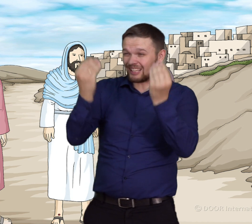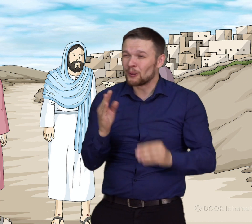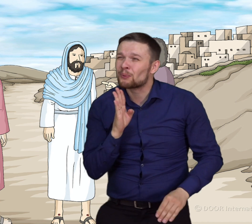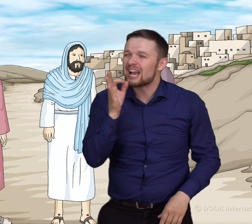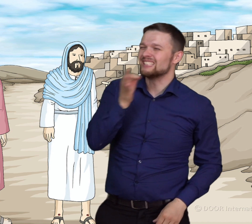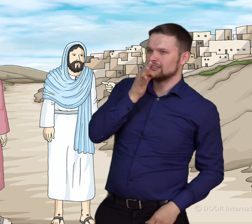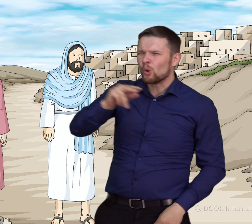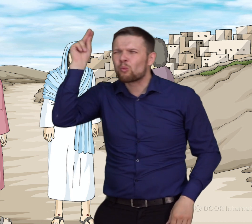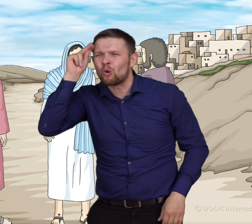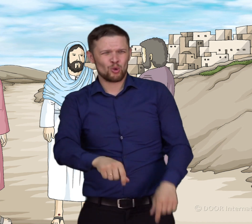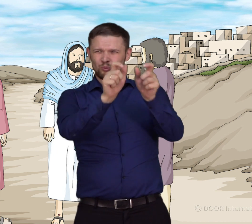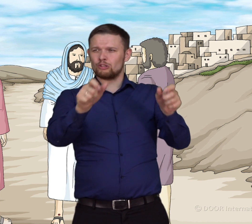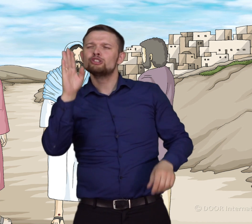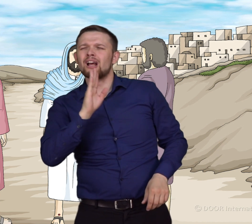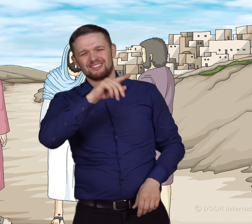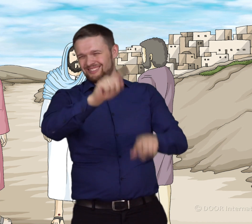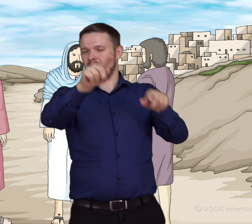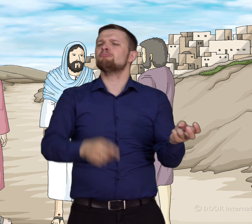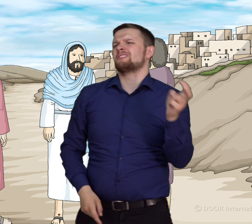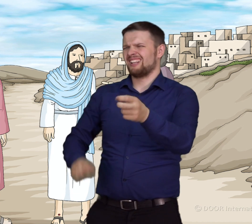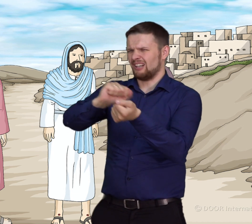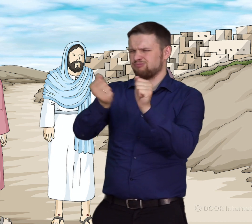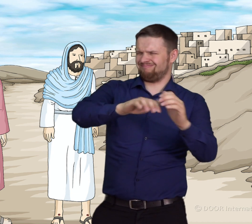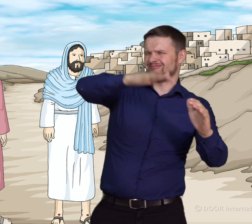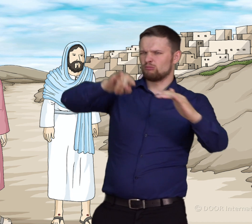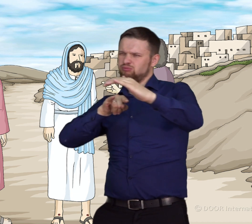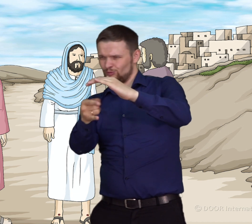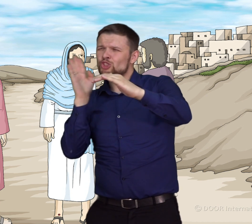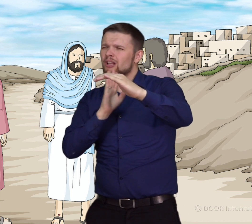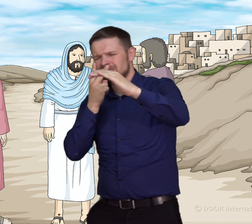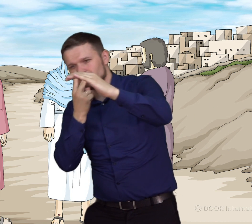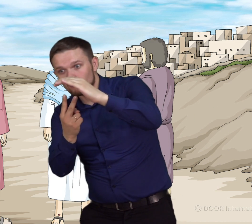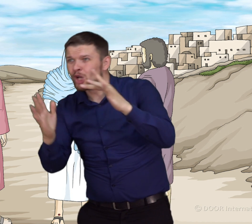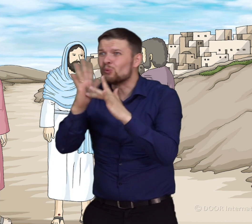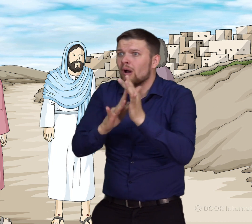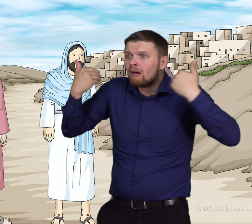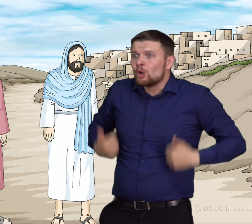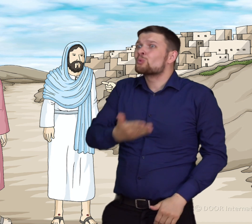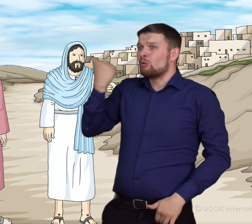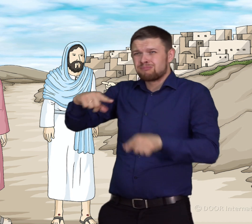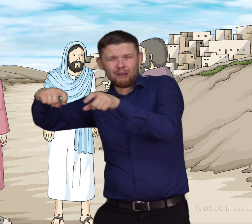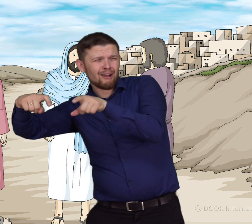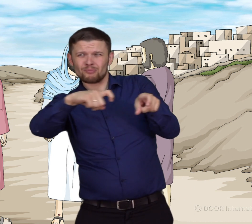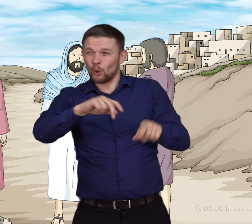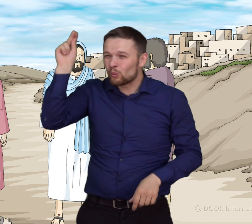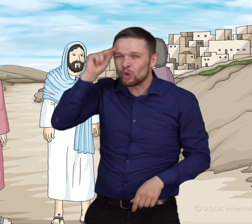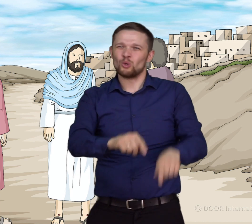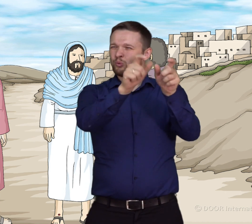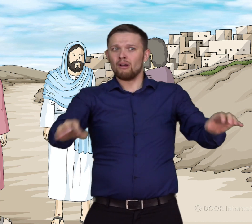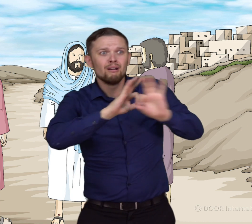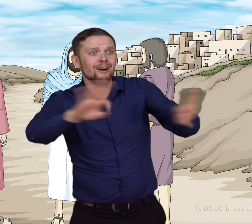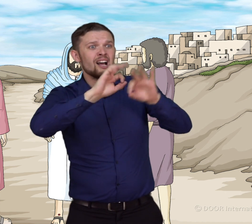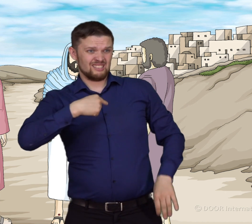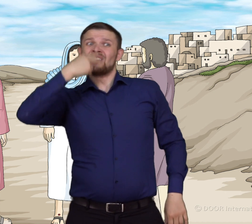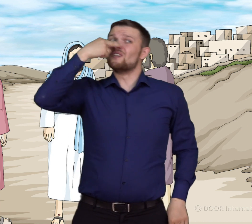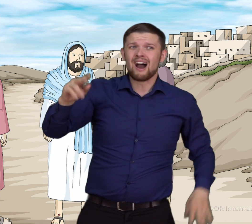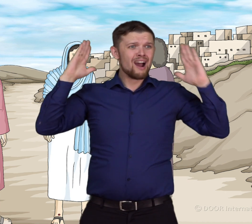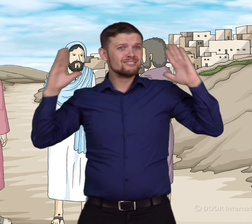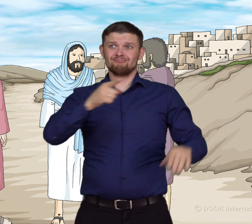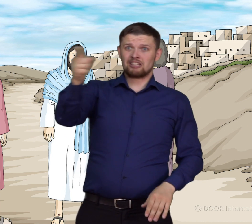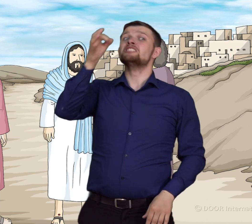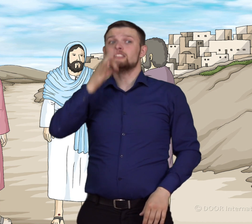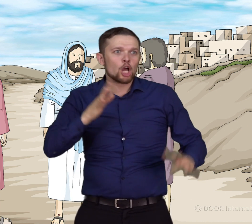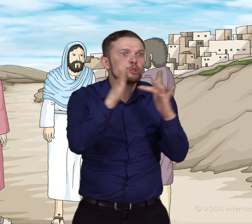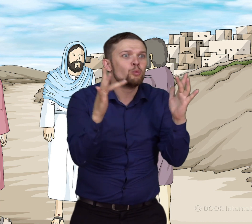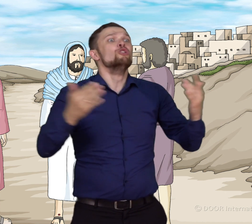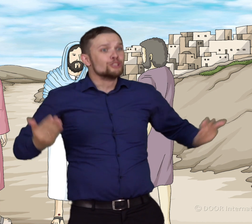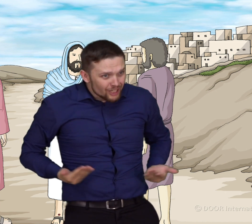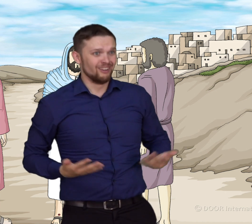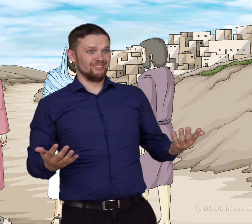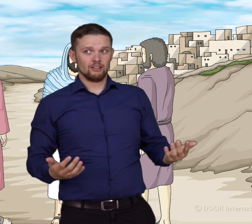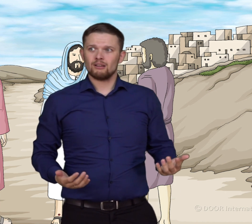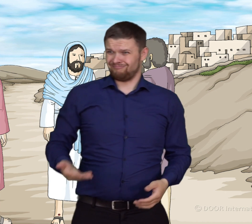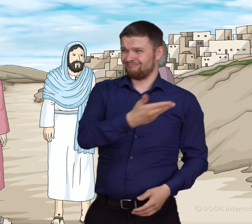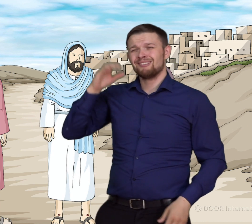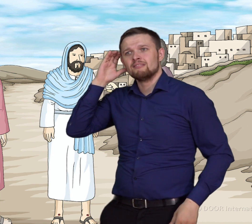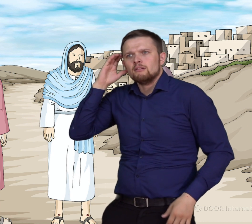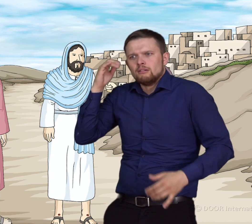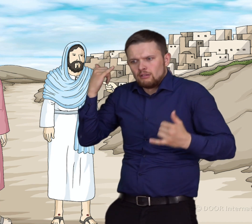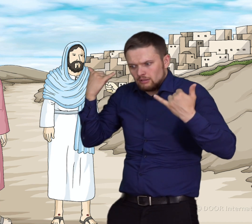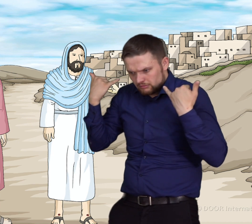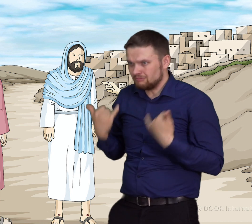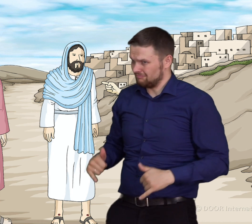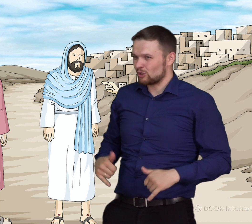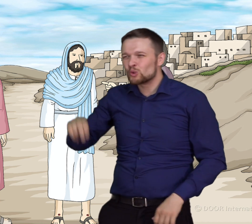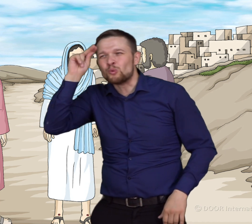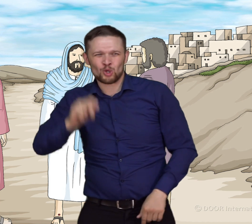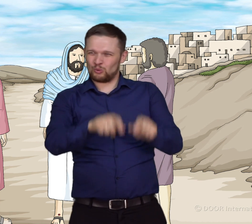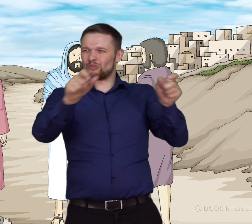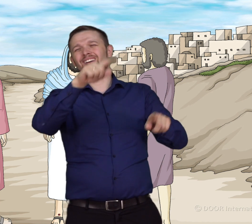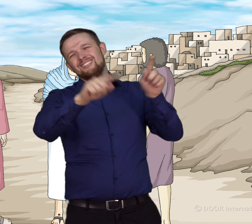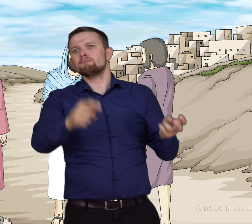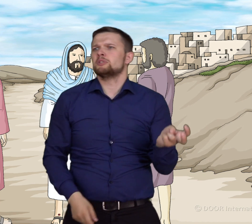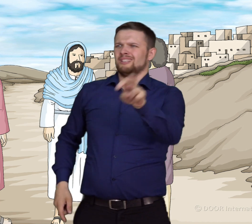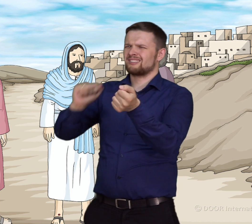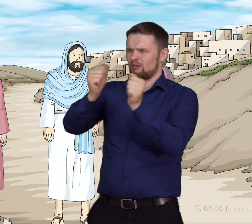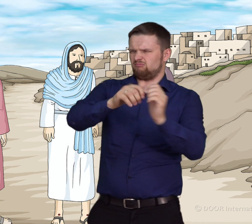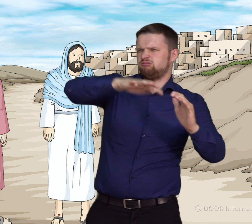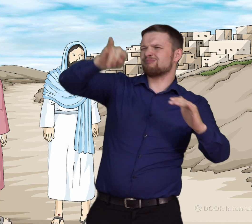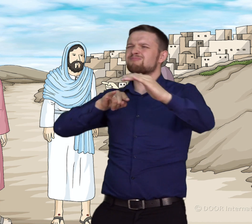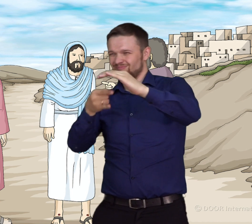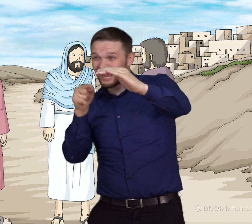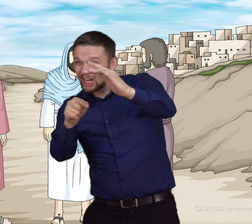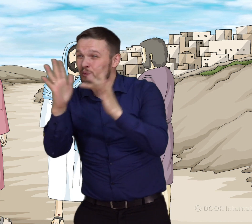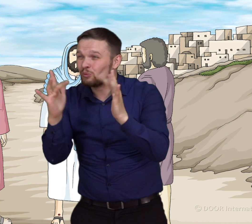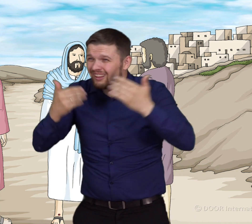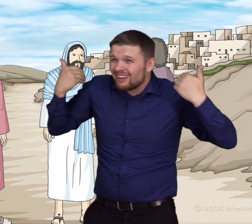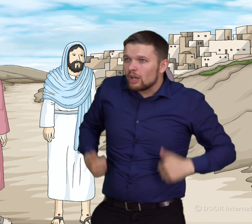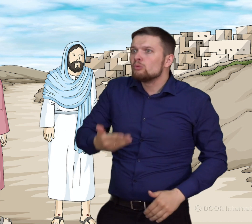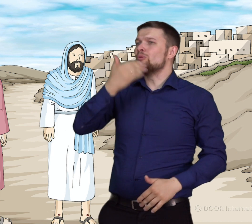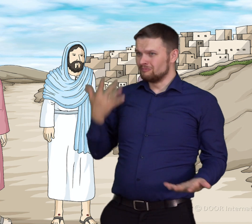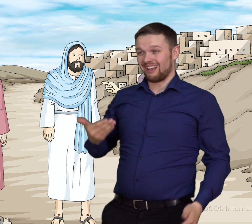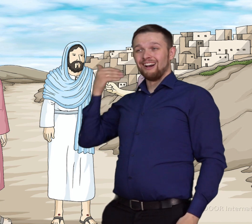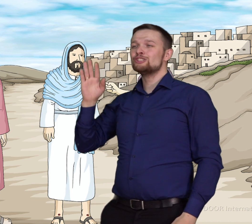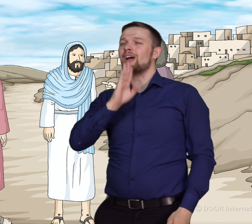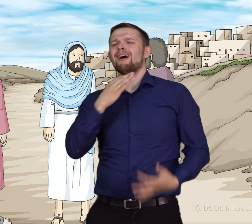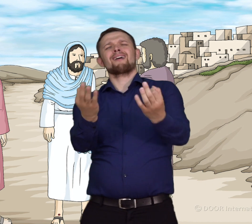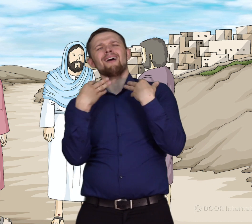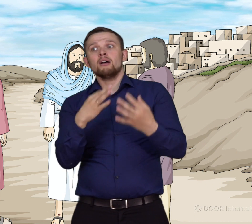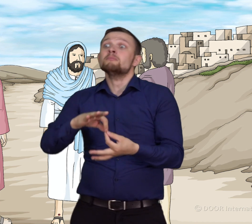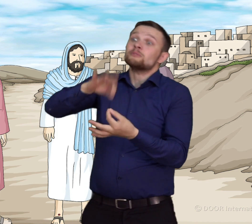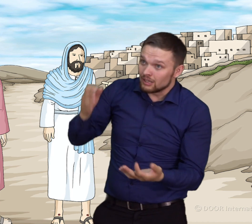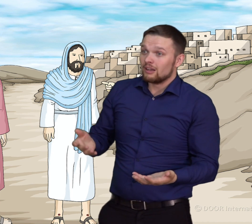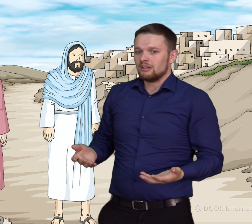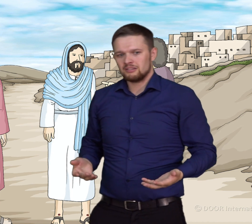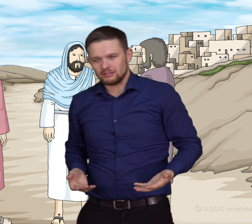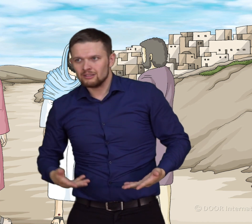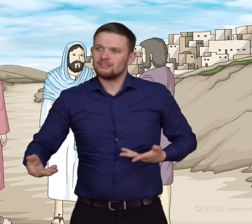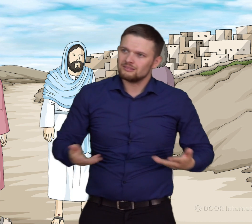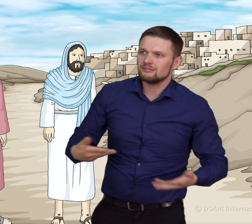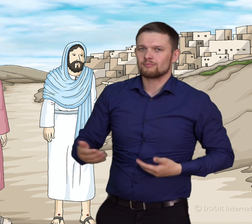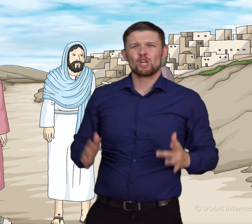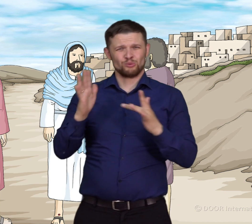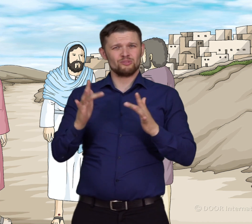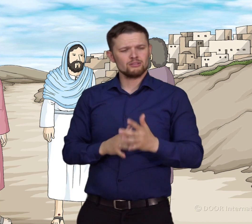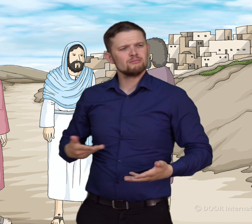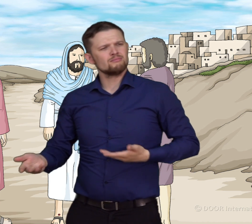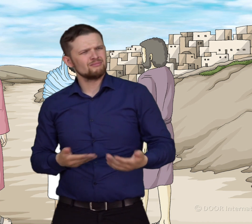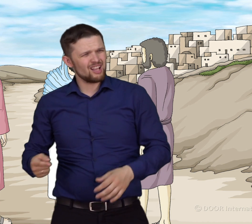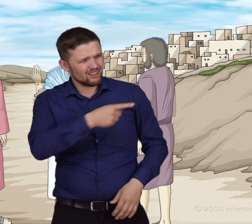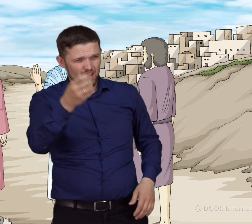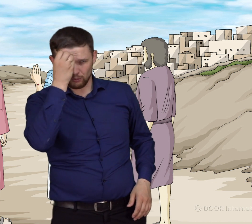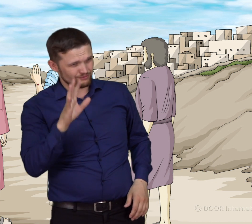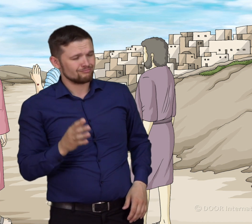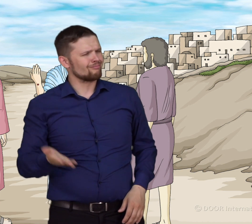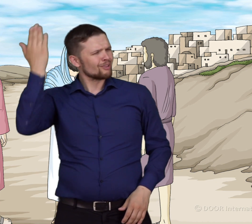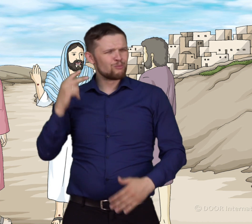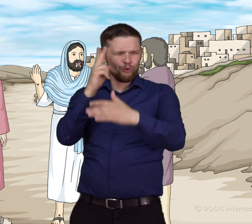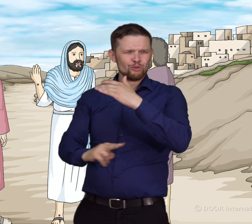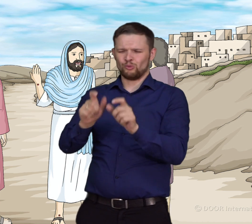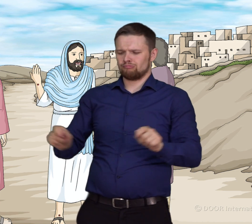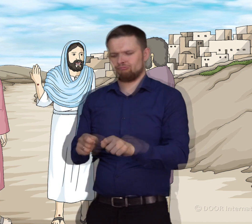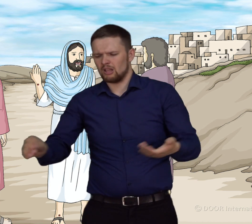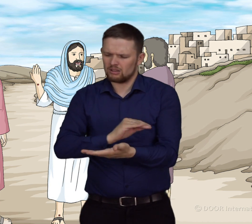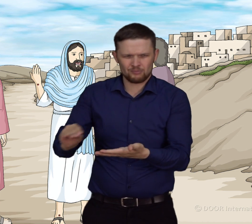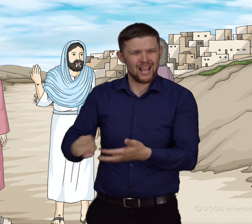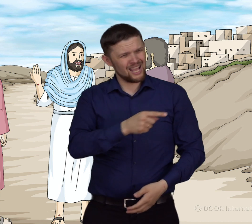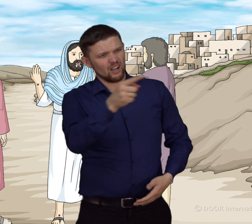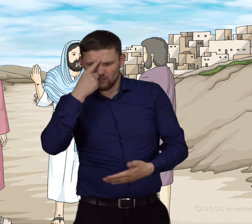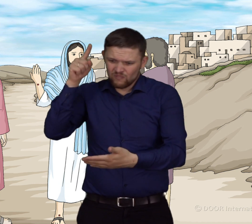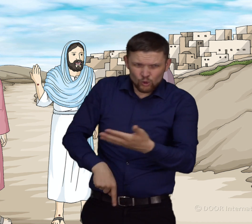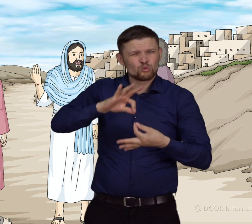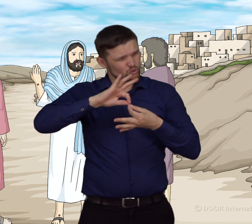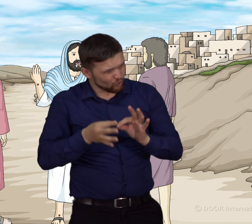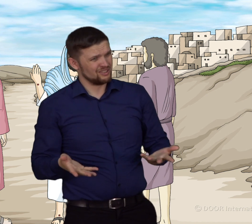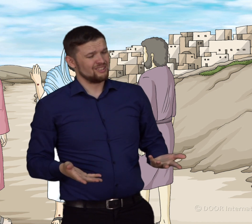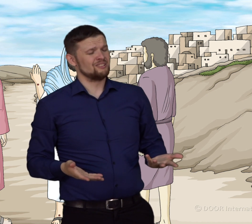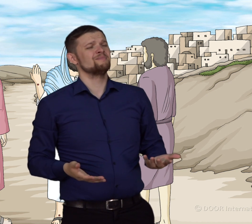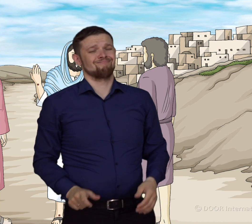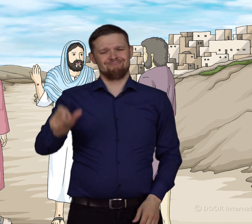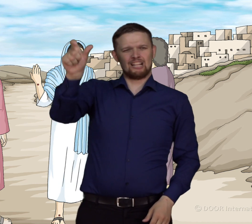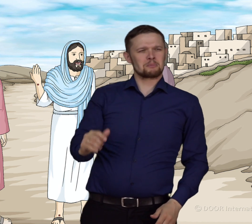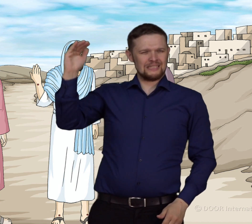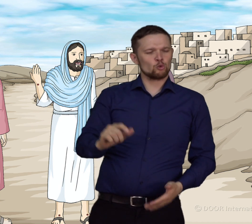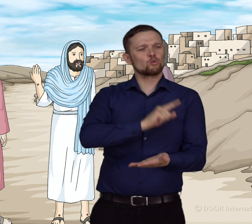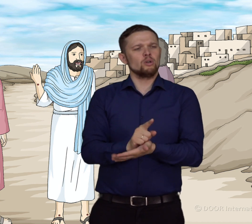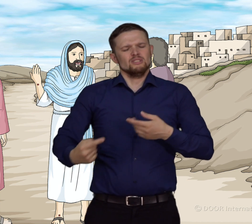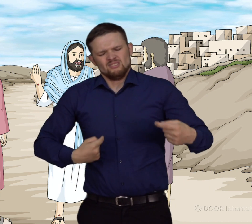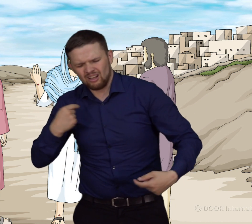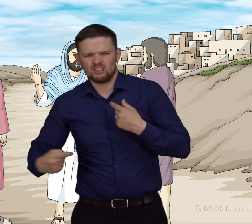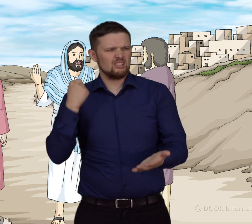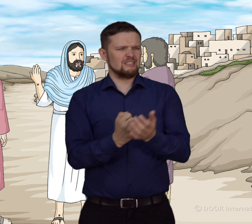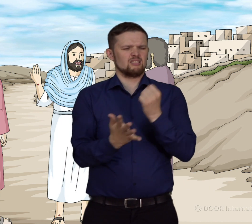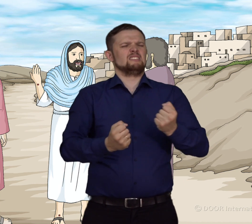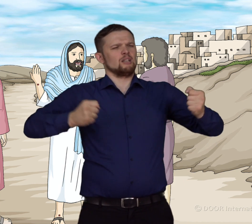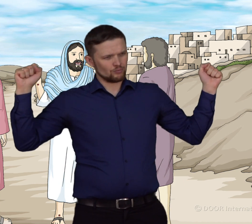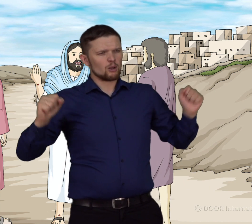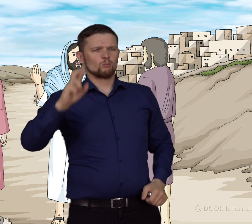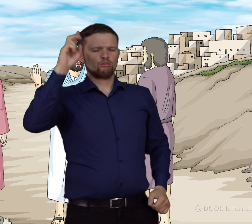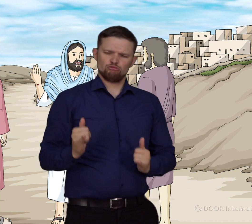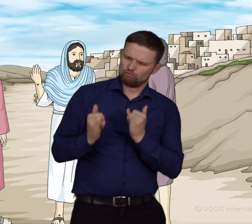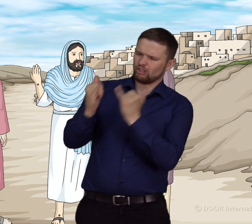They were at the tomb early this morning, but they did not find His body. They came and told us they had seen a vision of angels, who said that Jesus was alive. Then some of our companions went to the tomb and found it just as the women had described. But Him they did not see.” Then Jesus said to them, “O foolish ones, how slow are your hearts to believe all that the prophets have spoken!